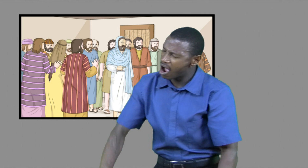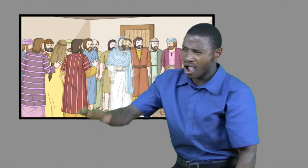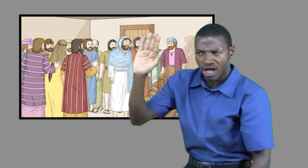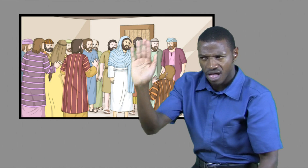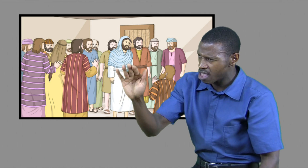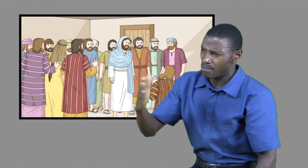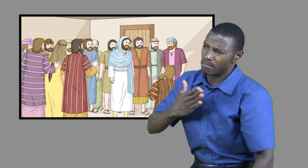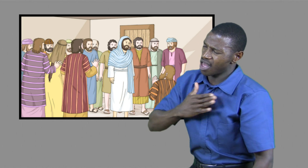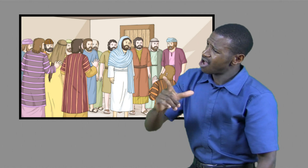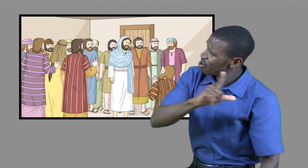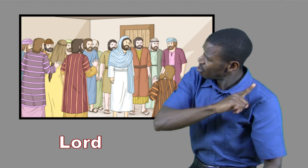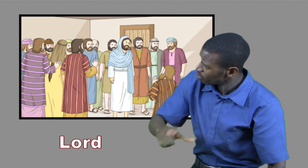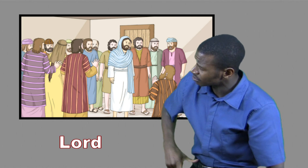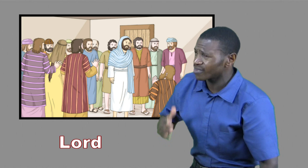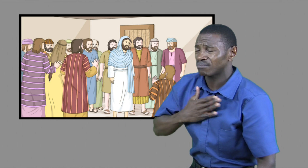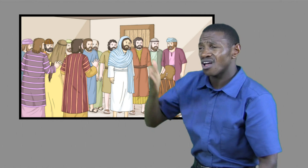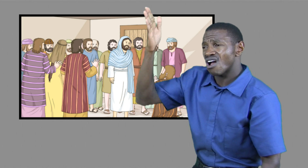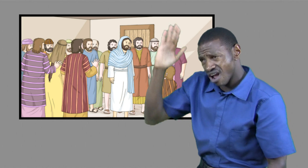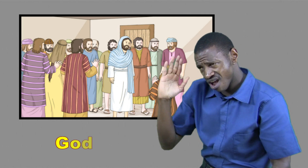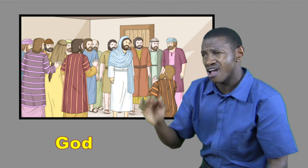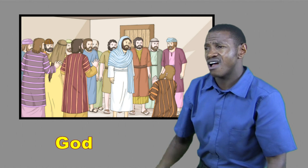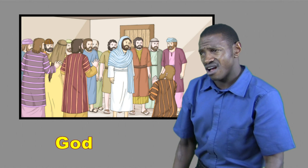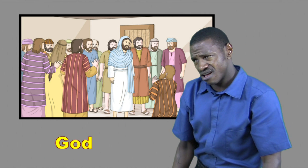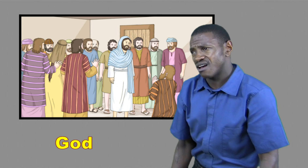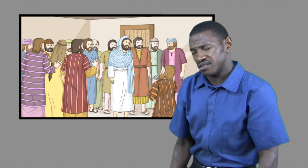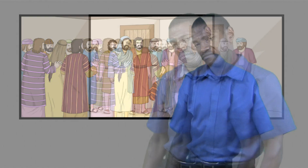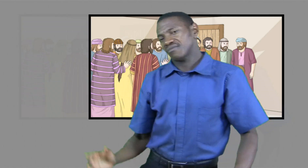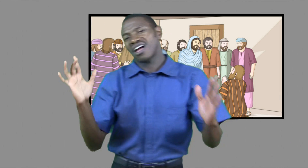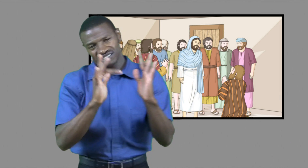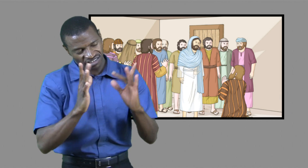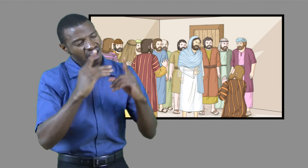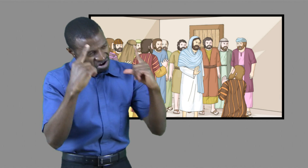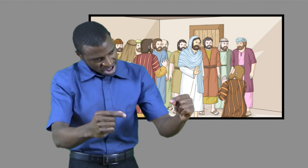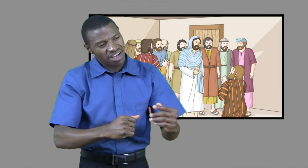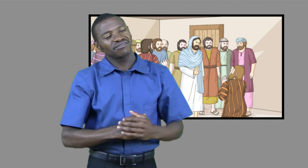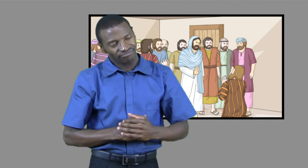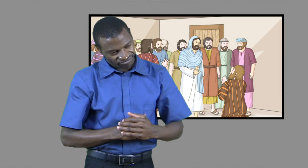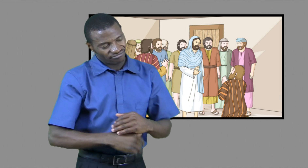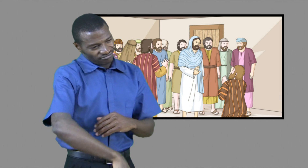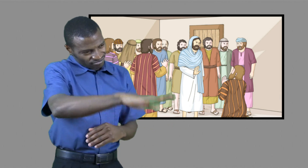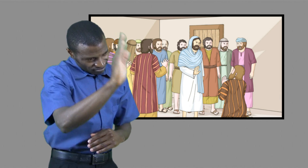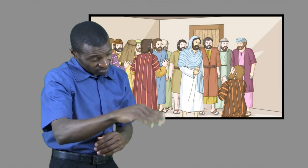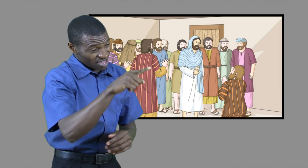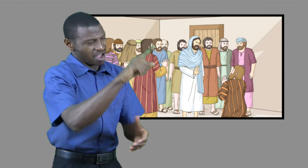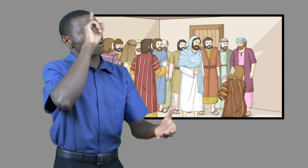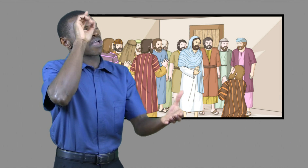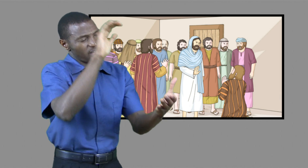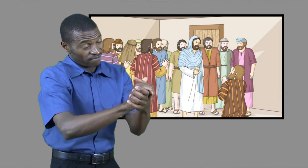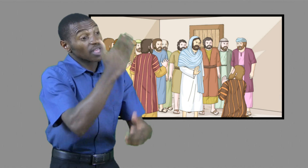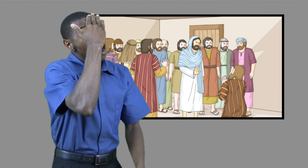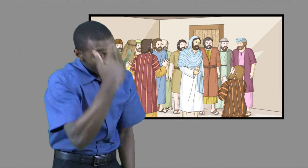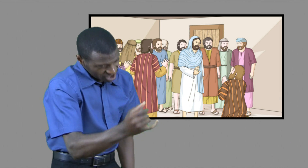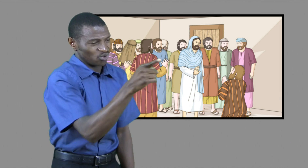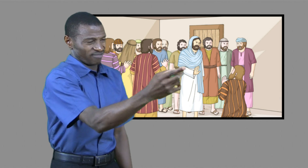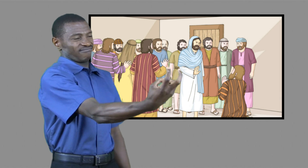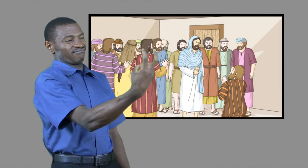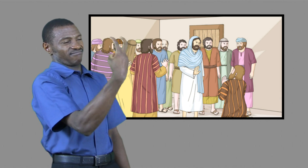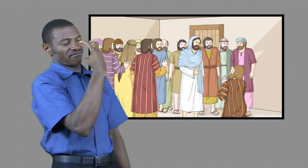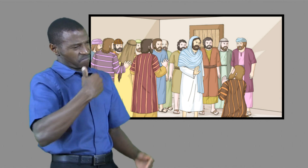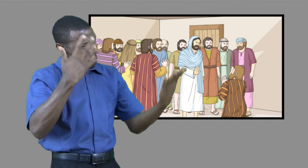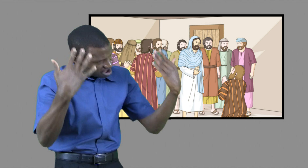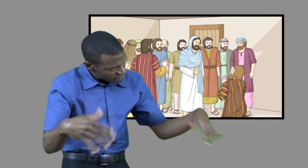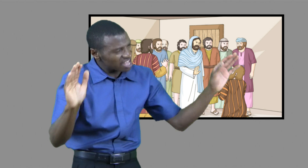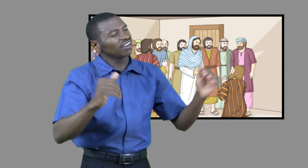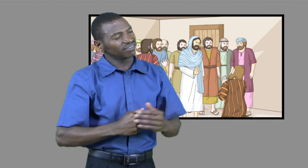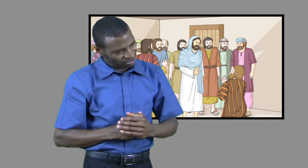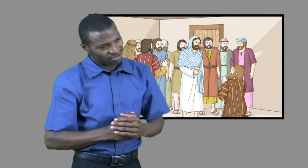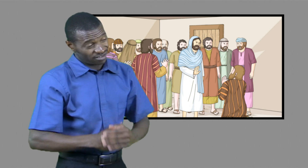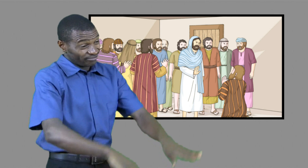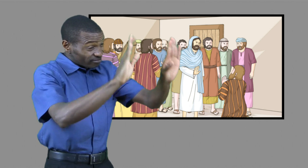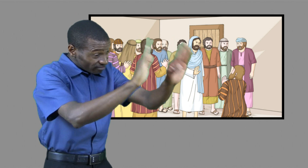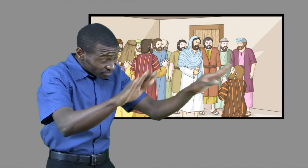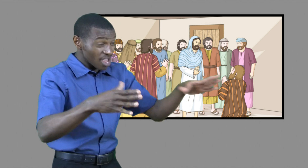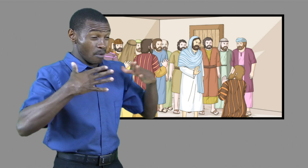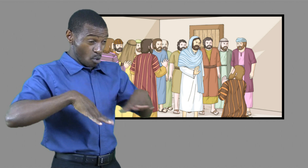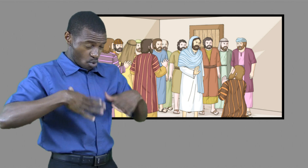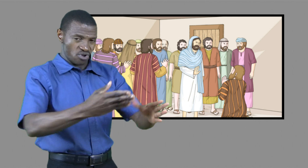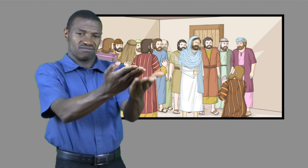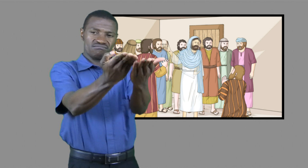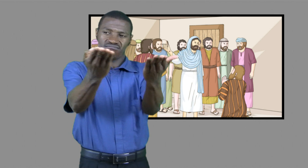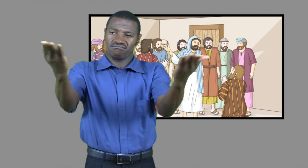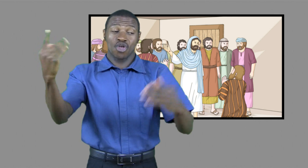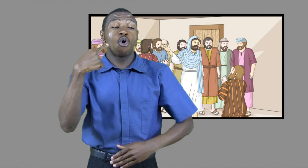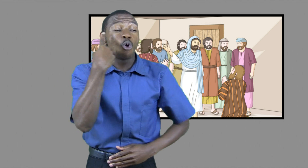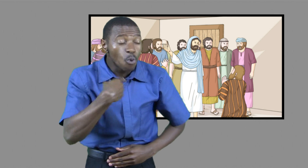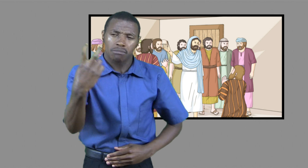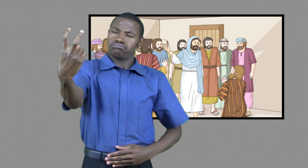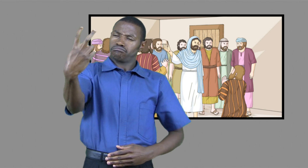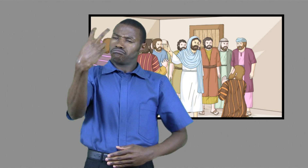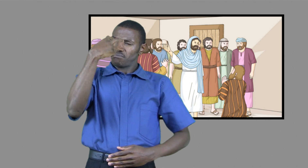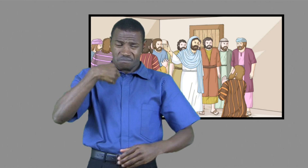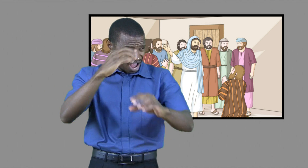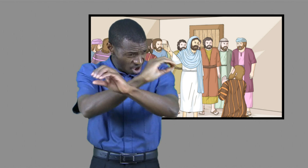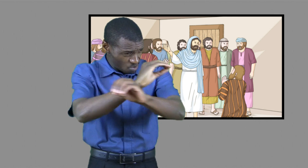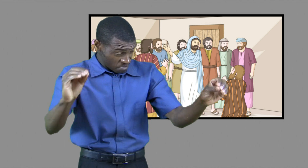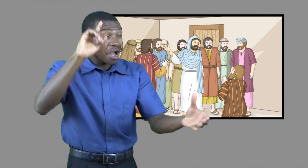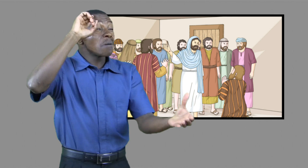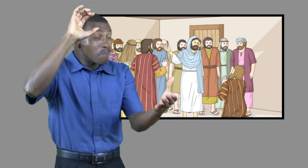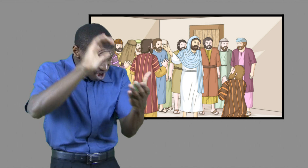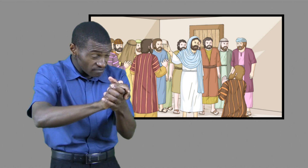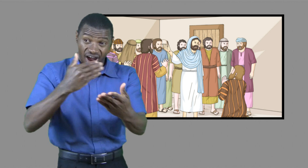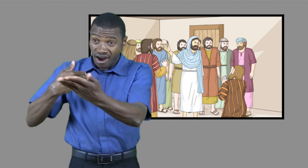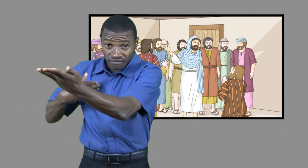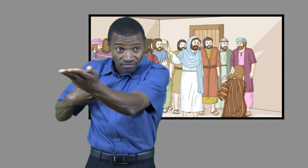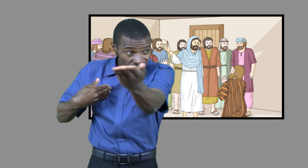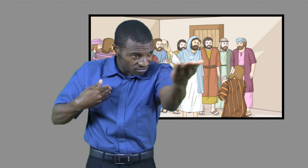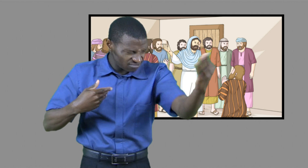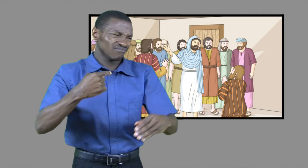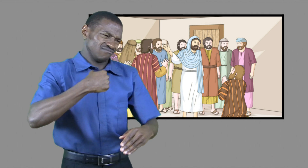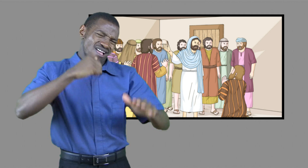Thomas replied, “My Lord and my God!” Jesus said to him, “Because you have seen Me, you have believed;